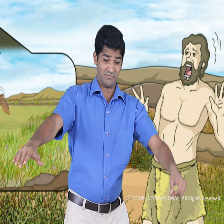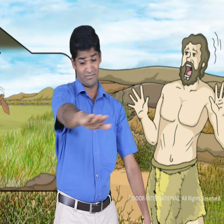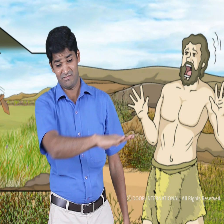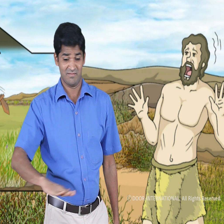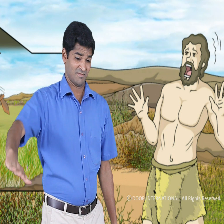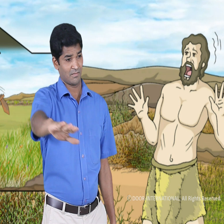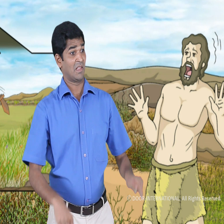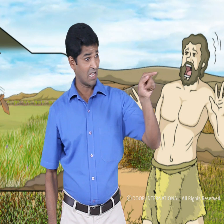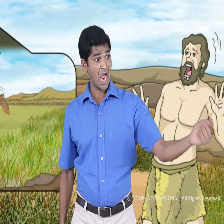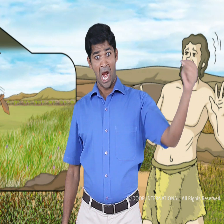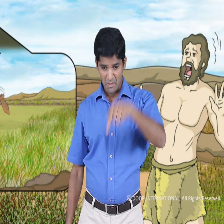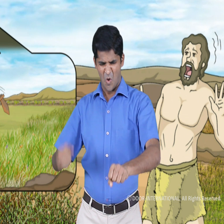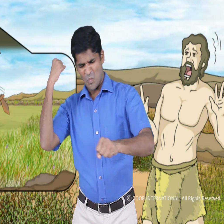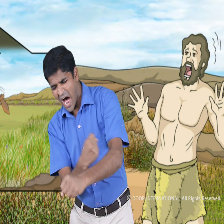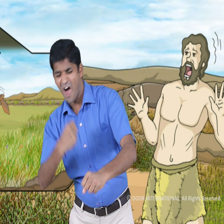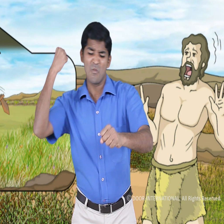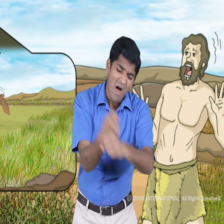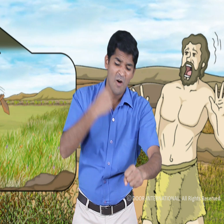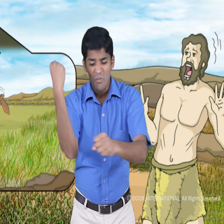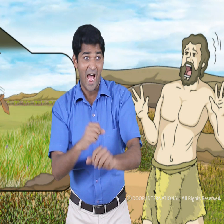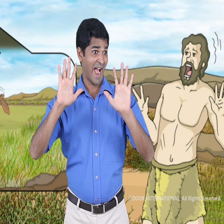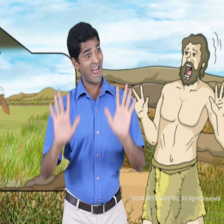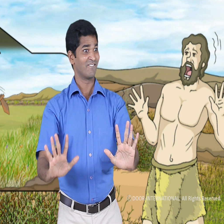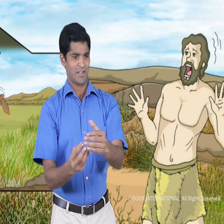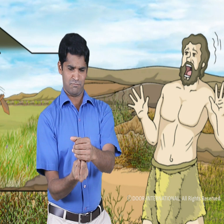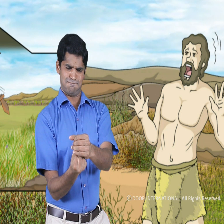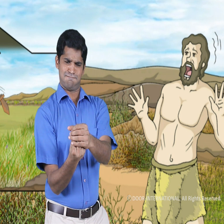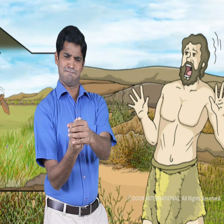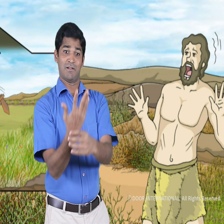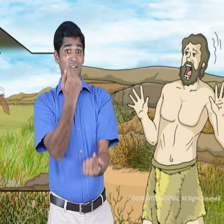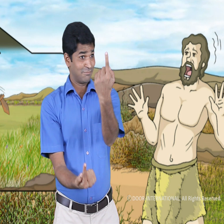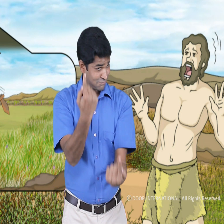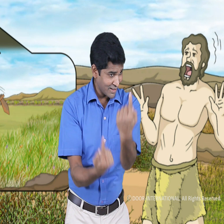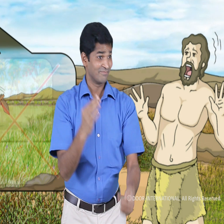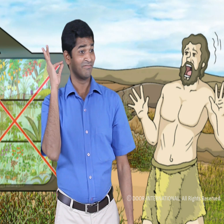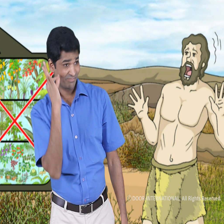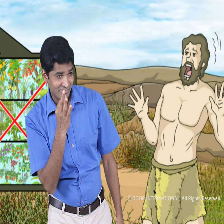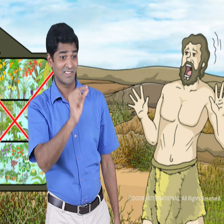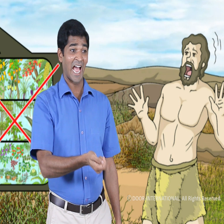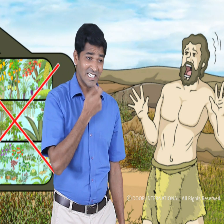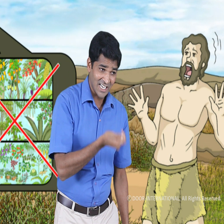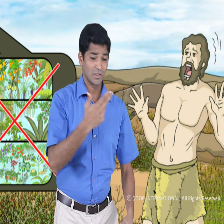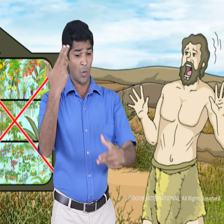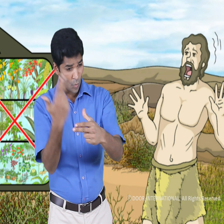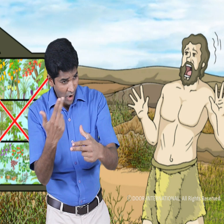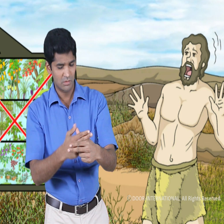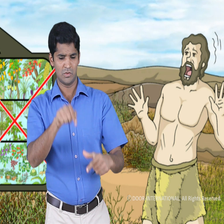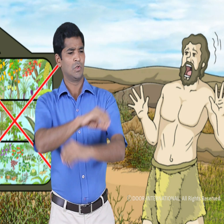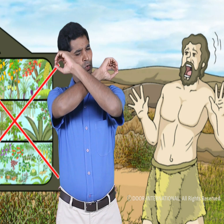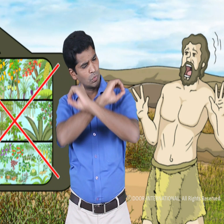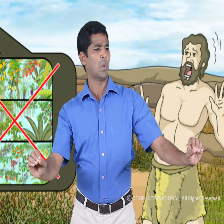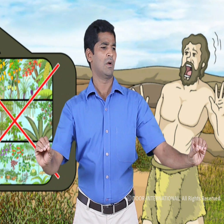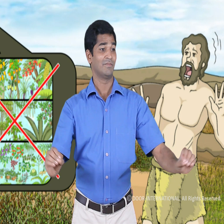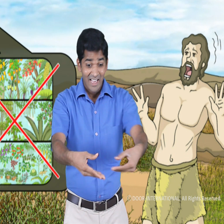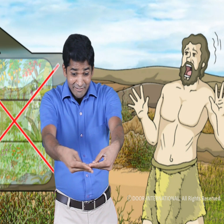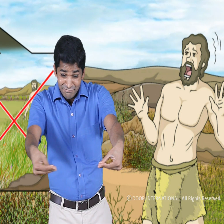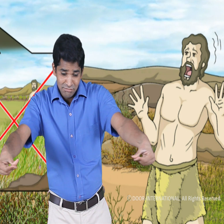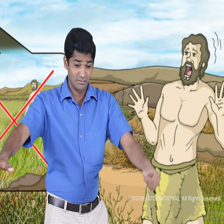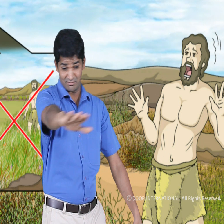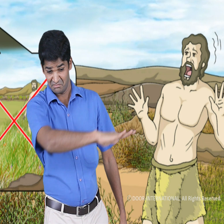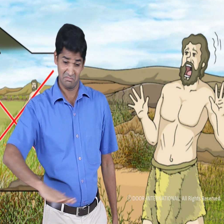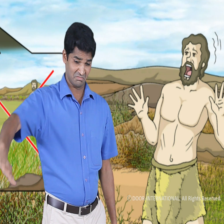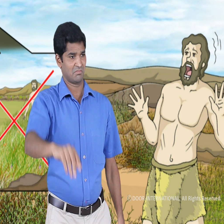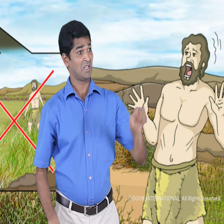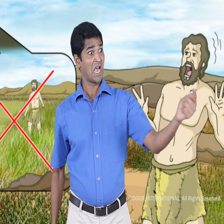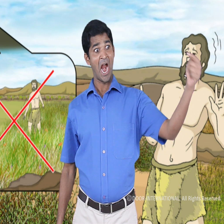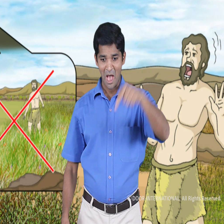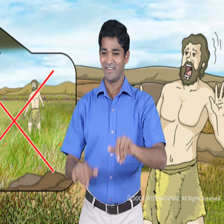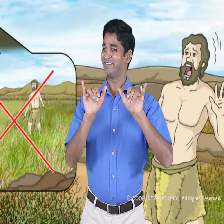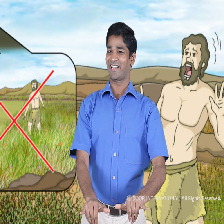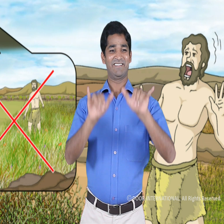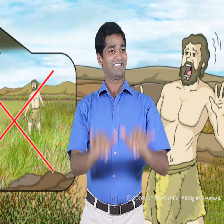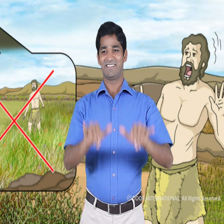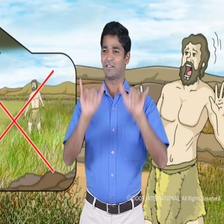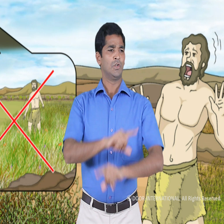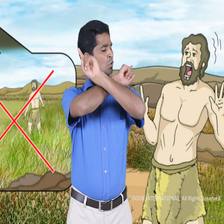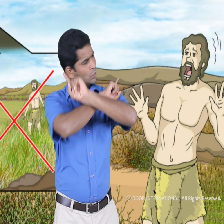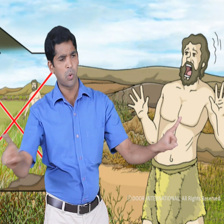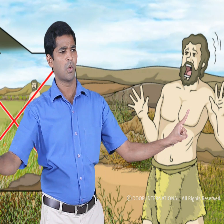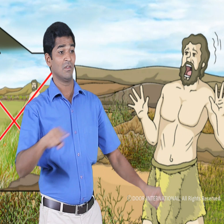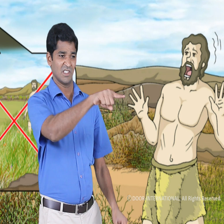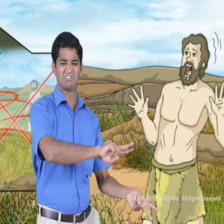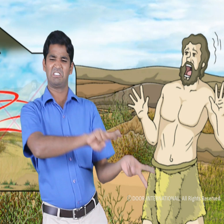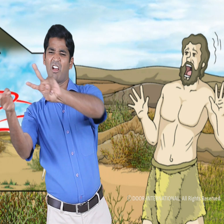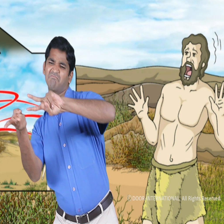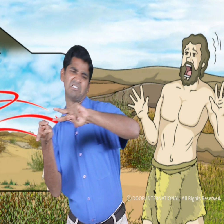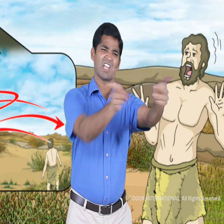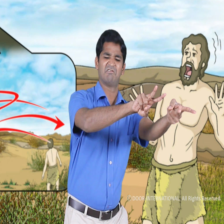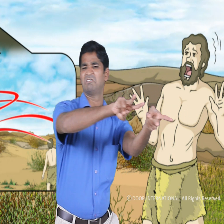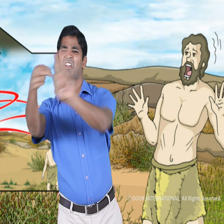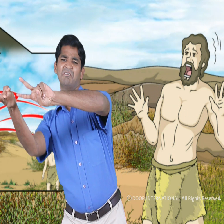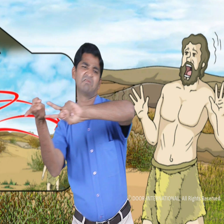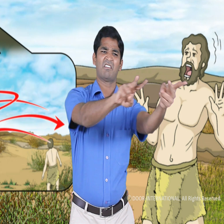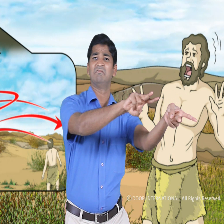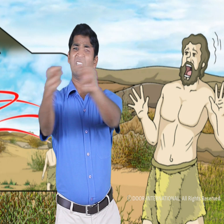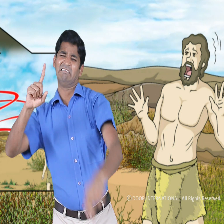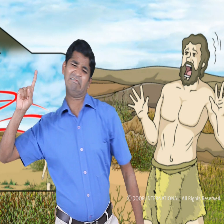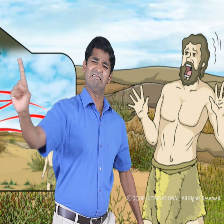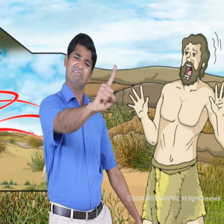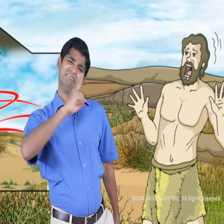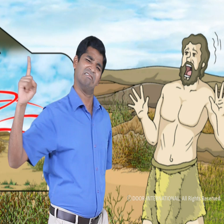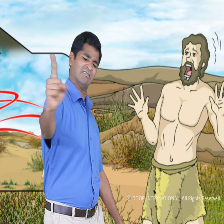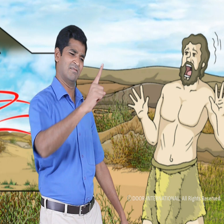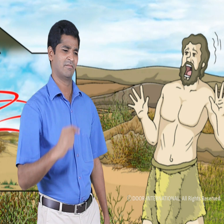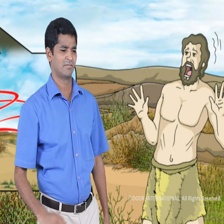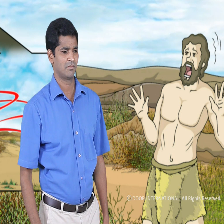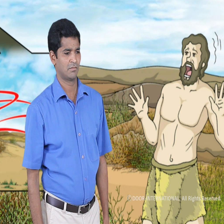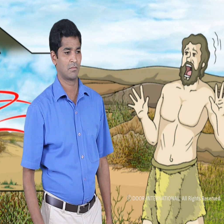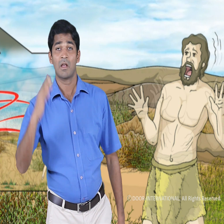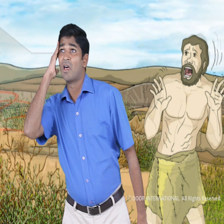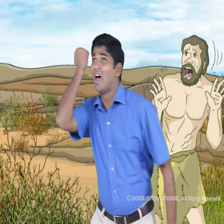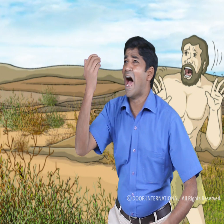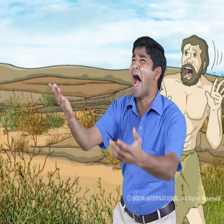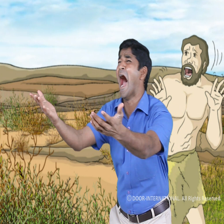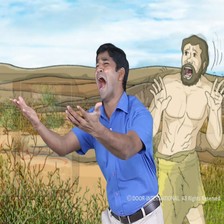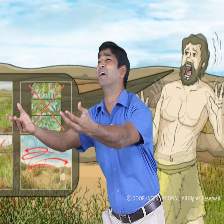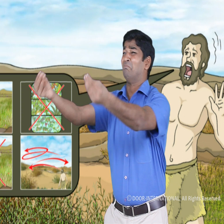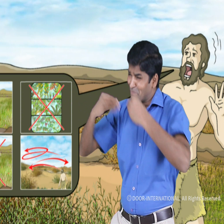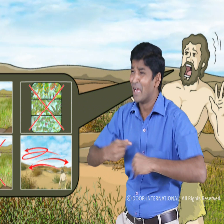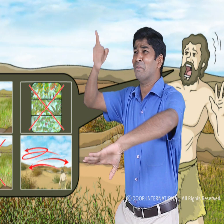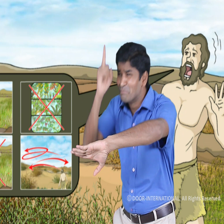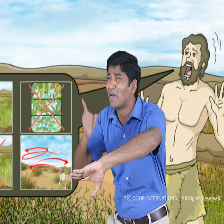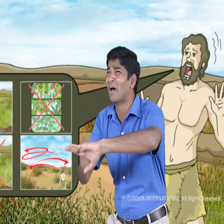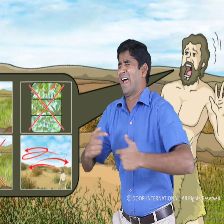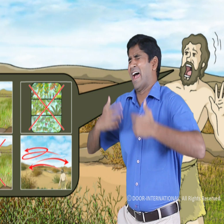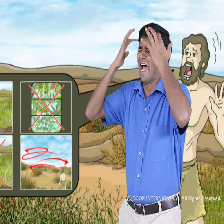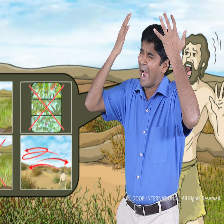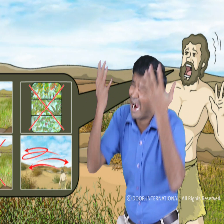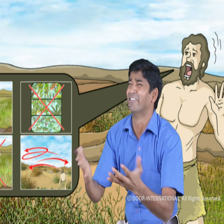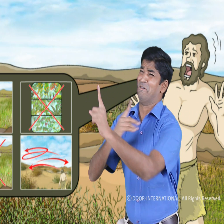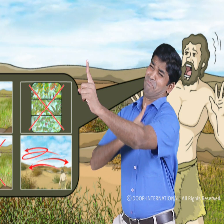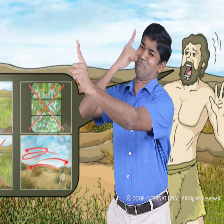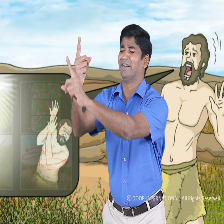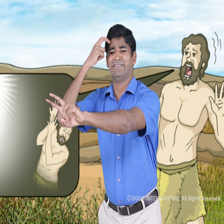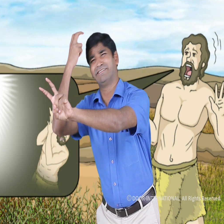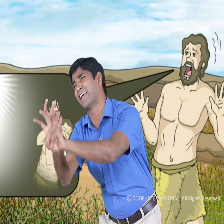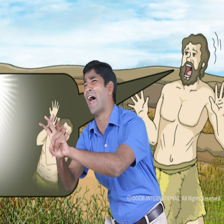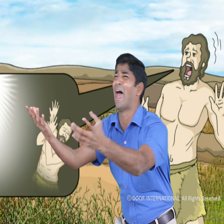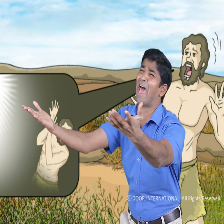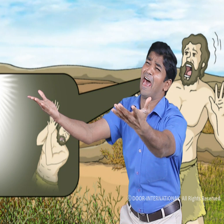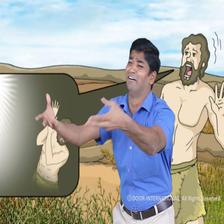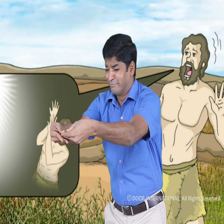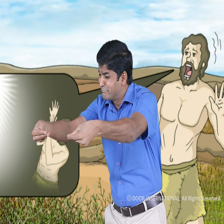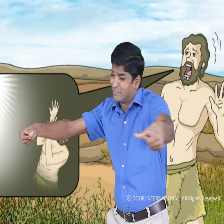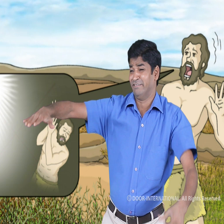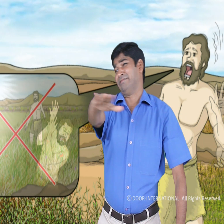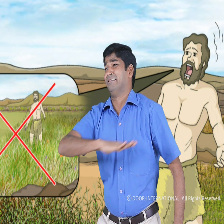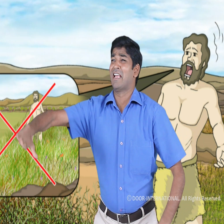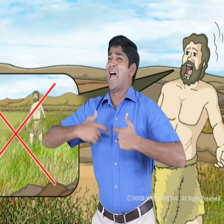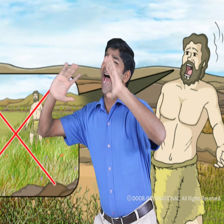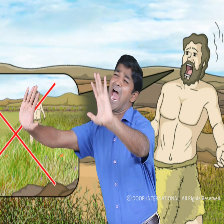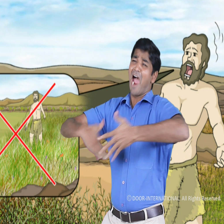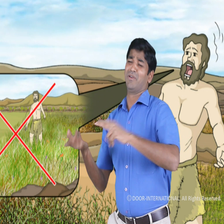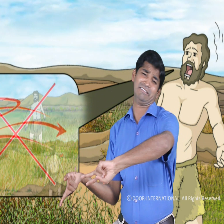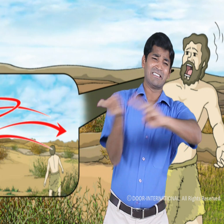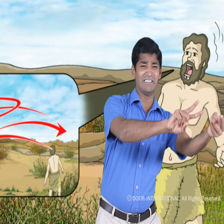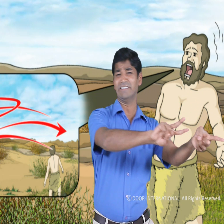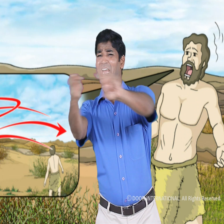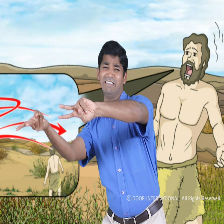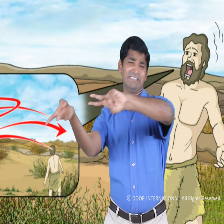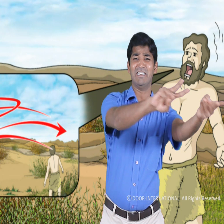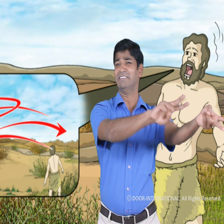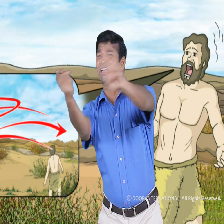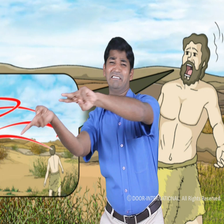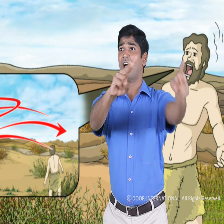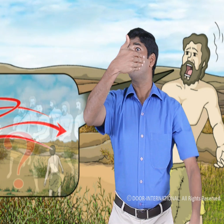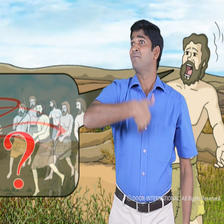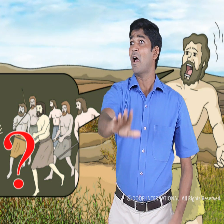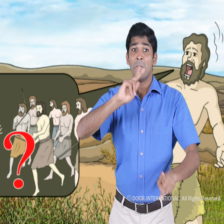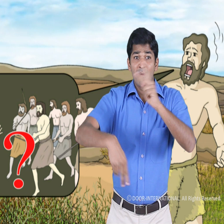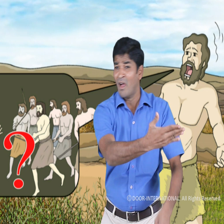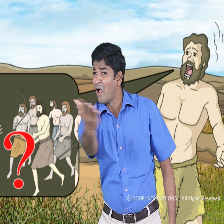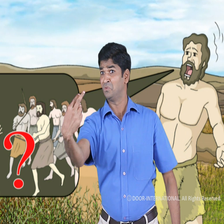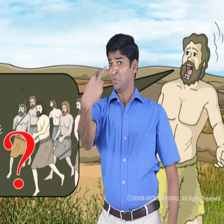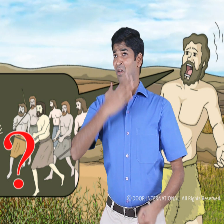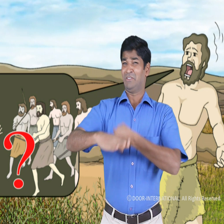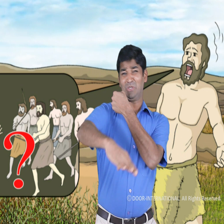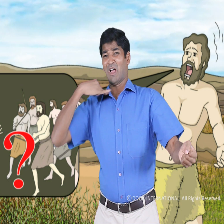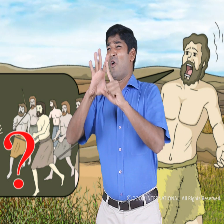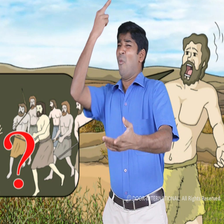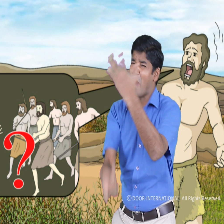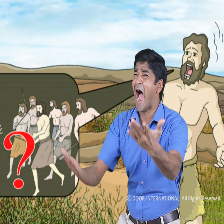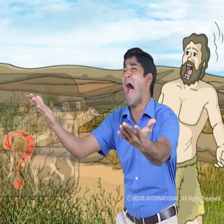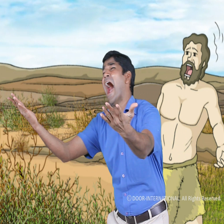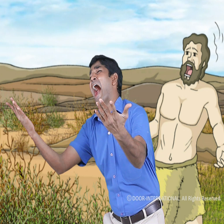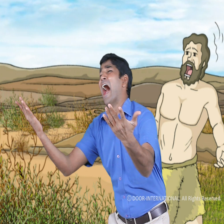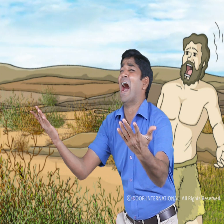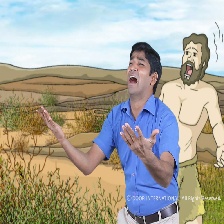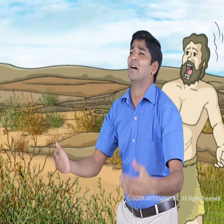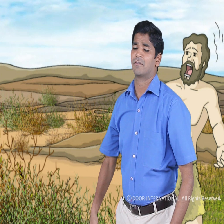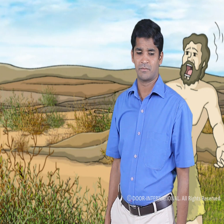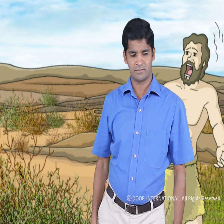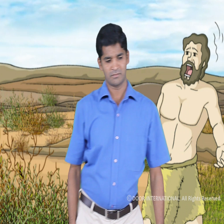When you till the ground, it will no longer yield its produce to you. You will be a fugitive and a wanderer on the earth.” But Cain said to the LORD, “My punishment is greater than I can bear. Behold, this day You have driven me from the face of the earth, and from Your face I will be hidden;